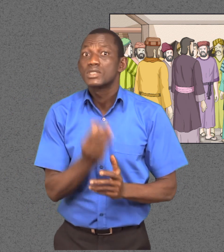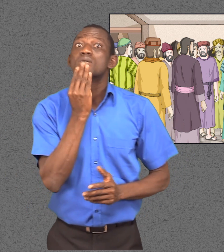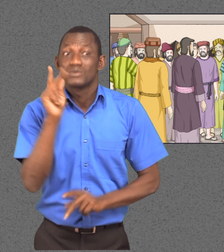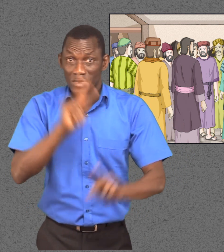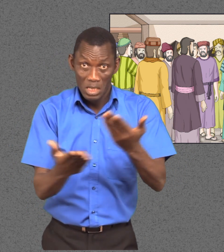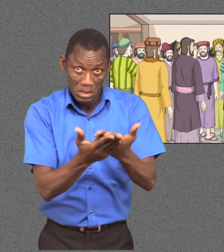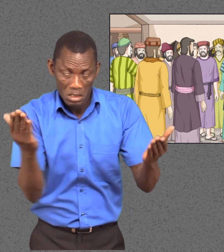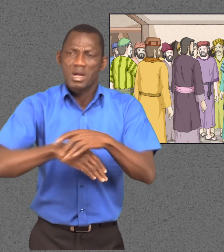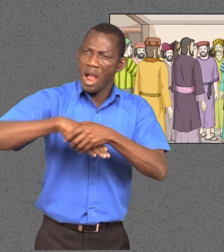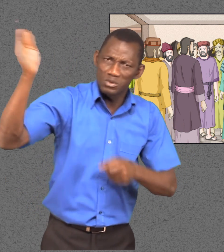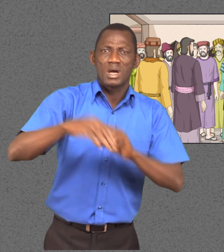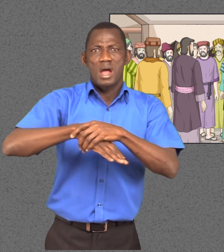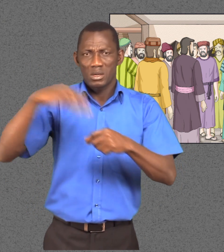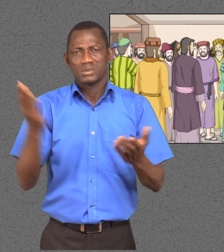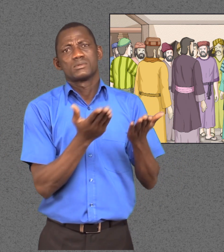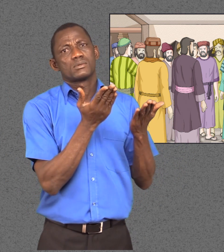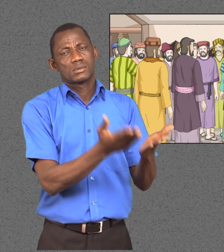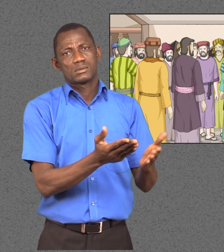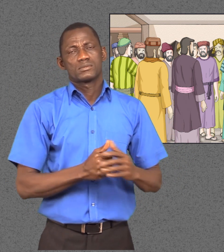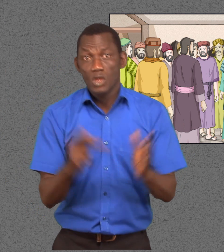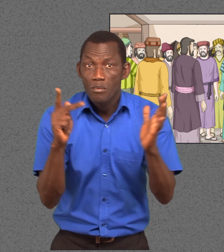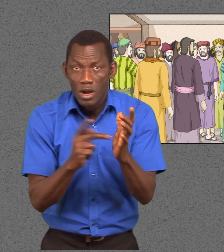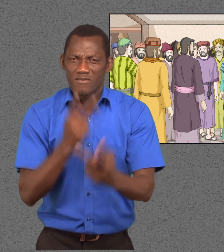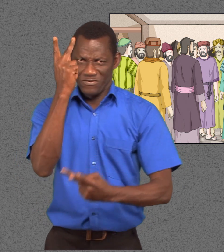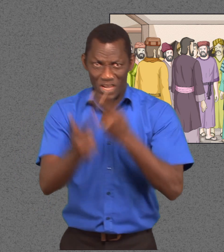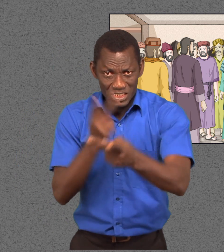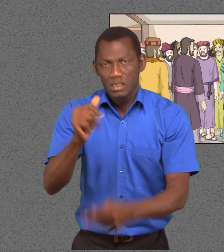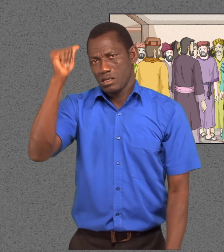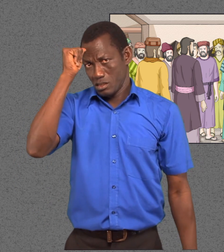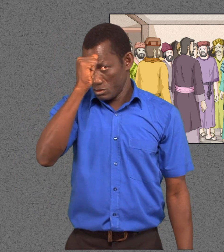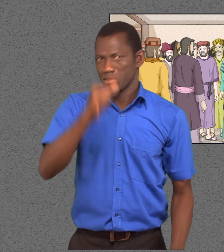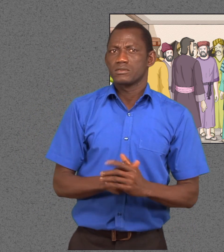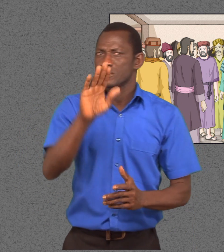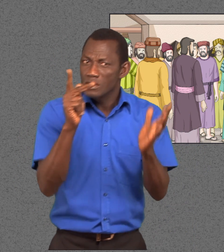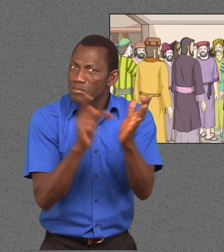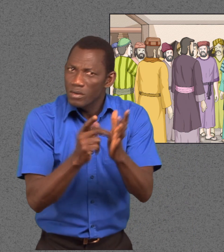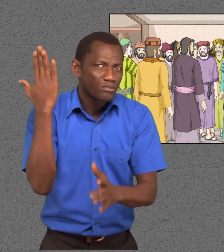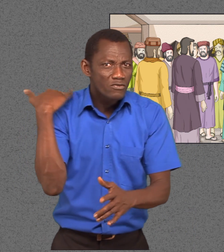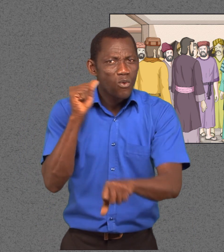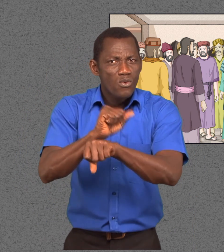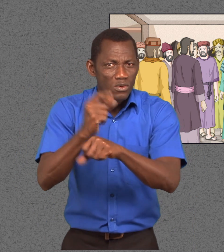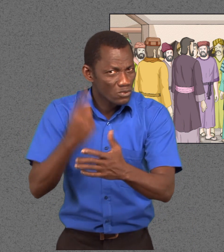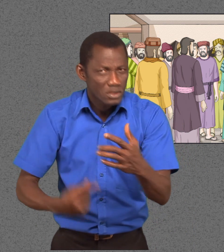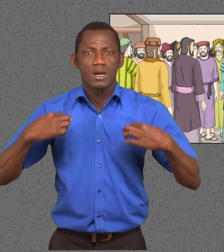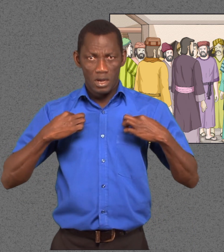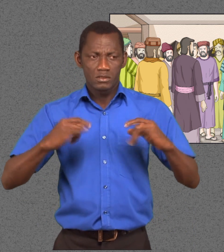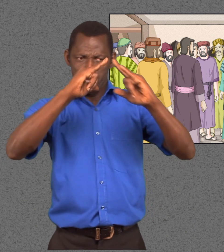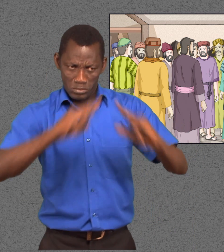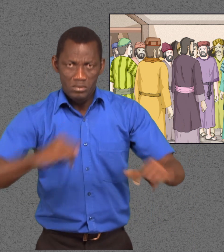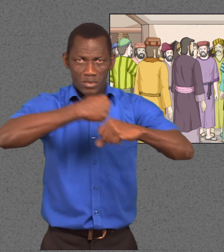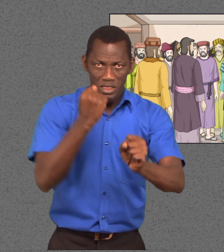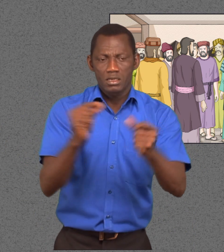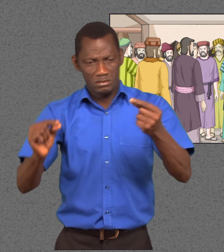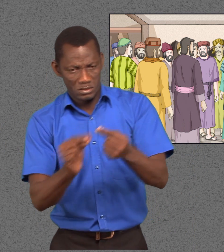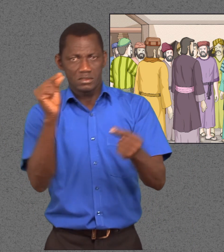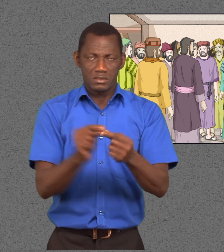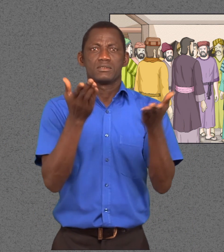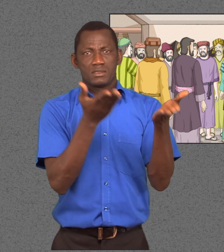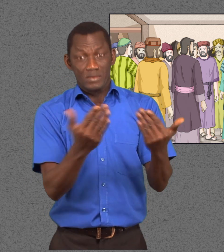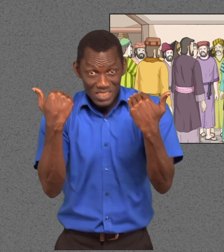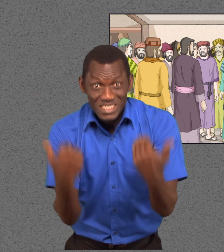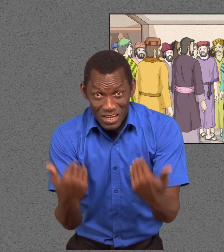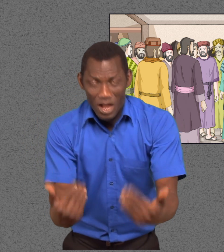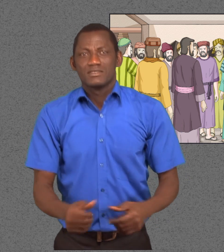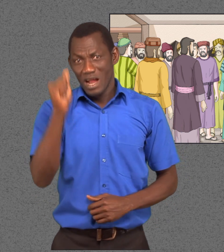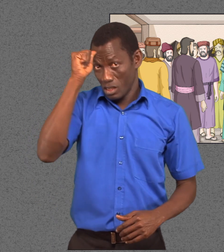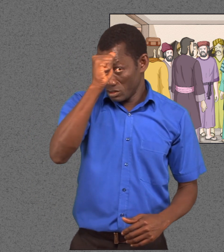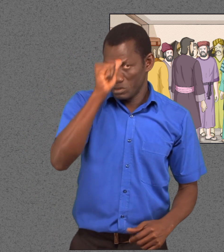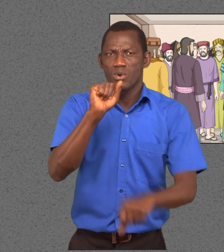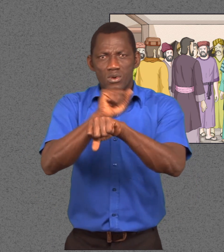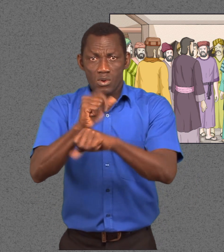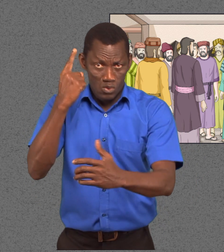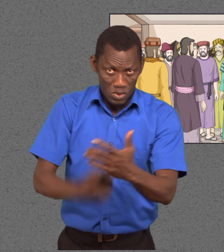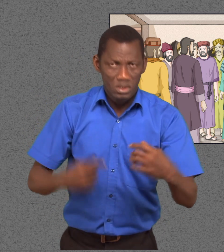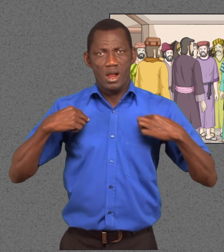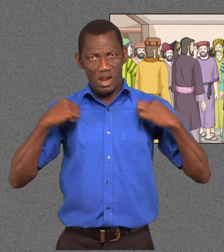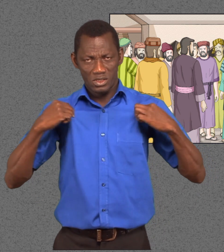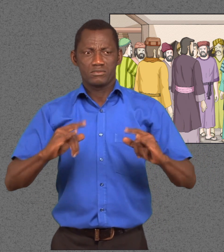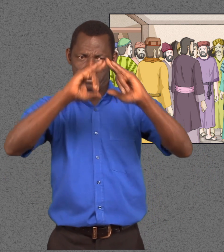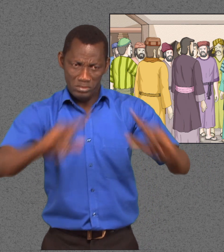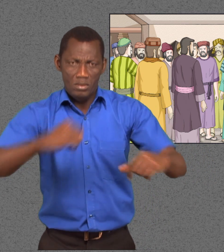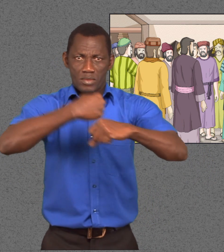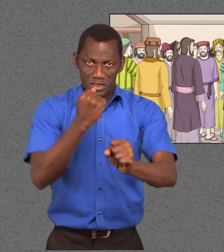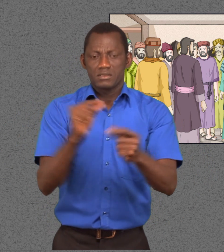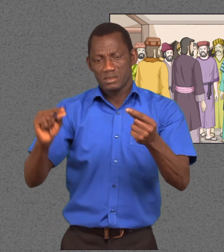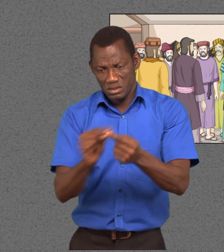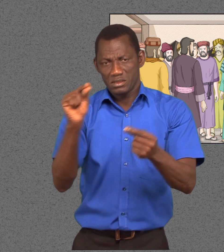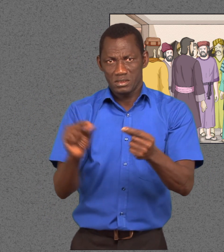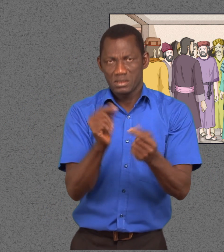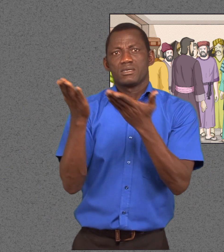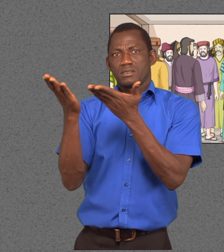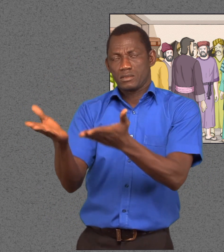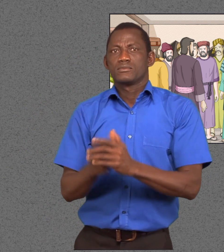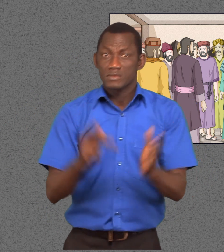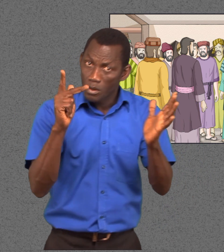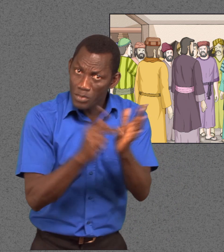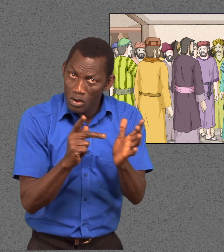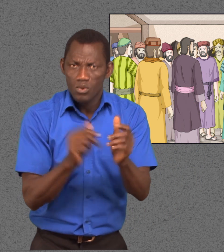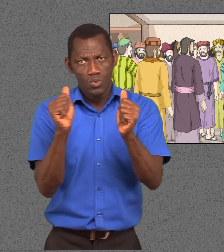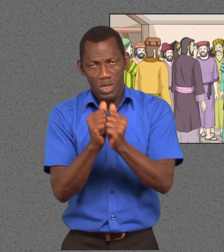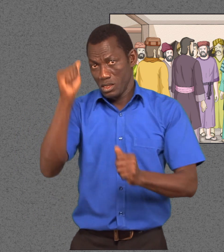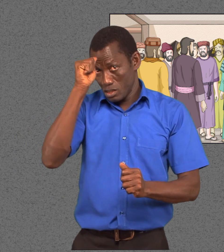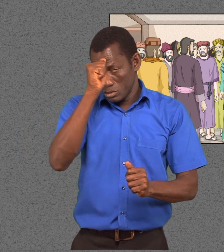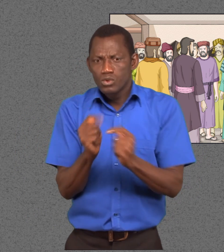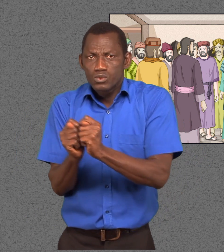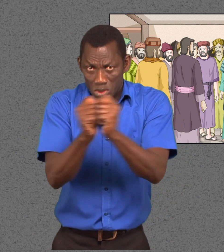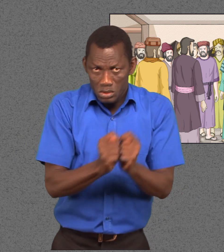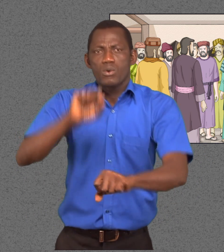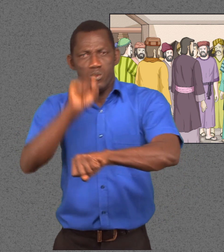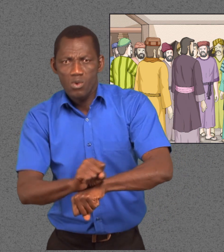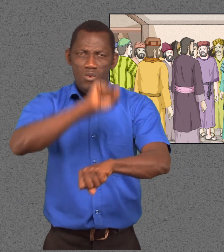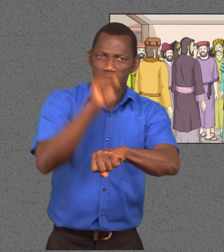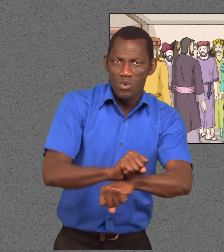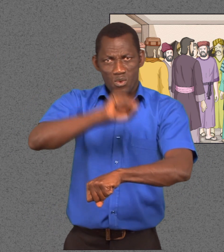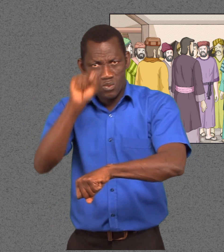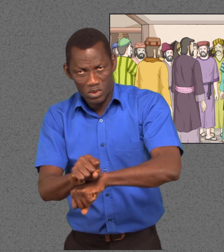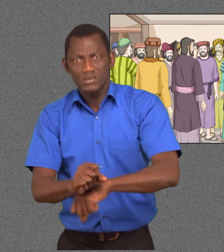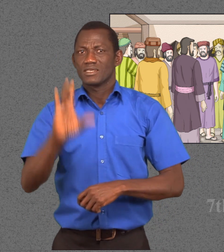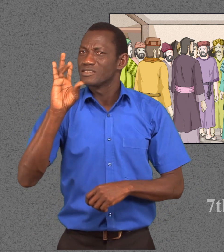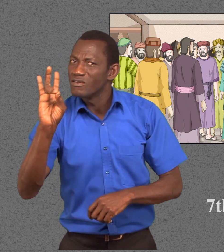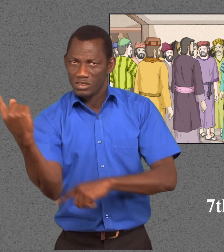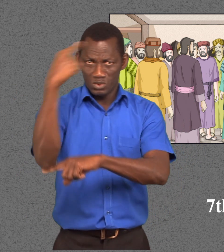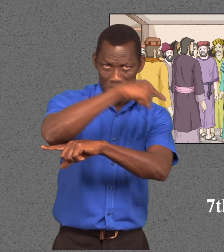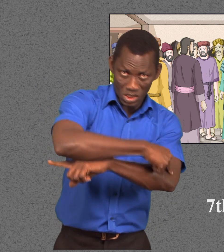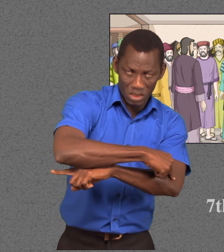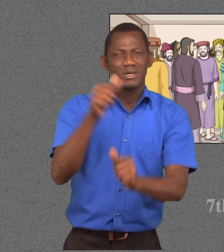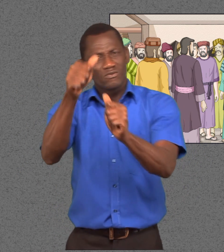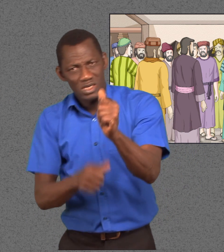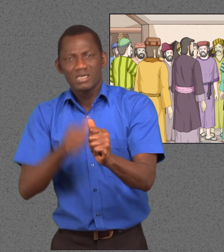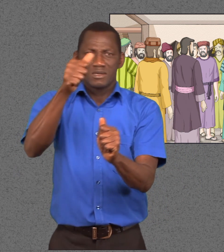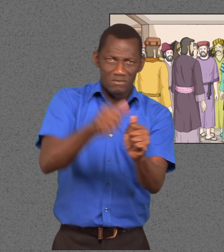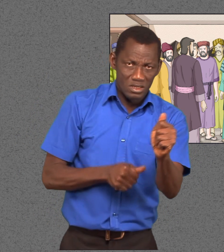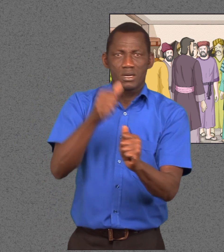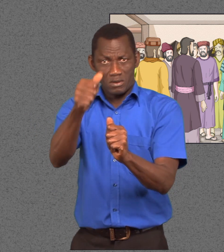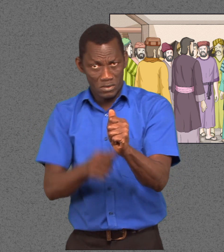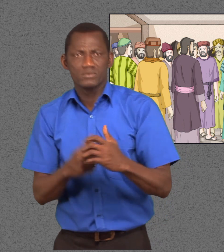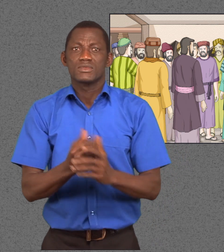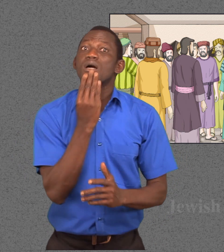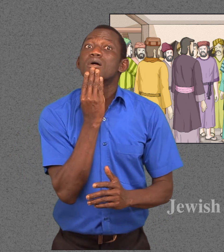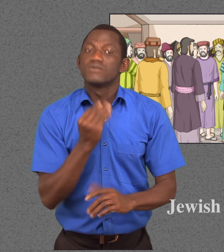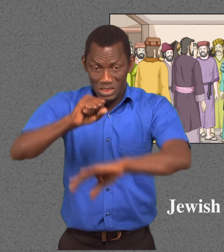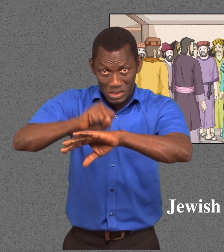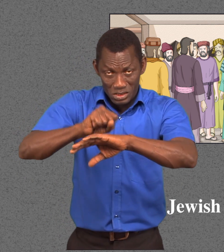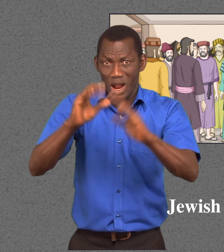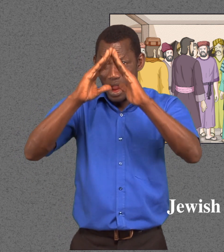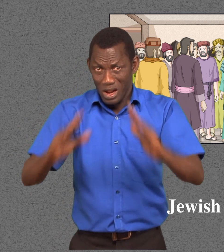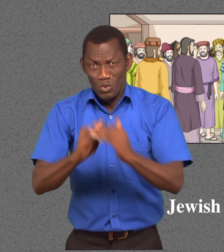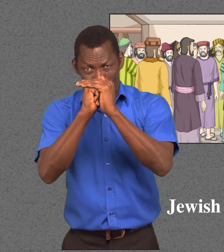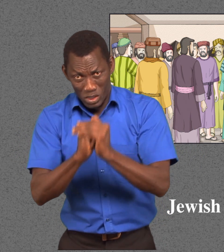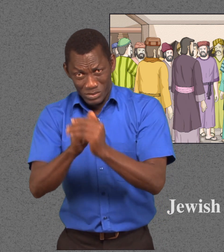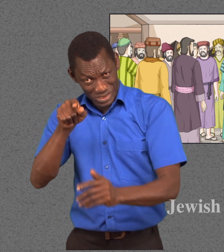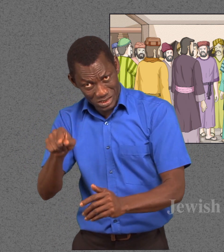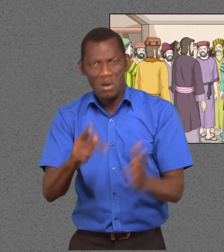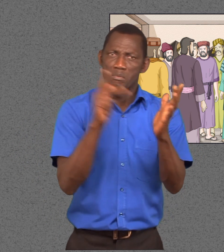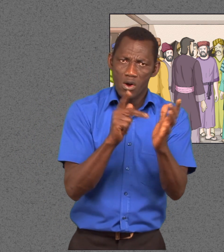Paul went to visit them, and he stayed and worked with them because they were tentmakers by trade, just as he was.